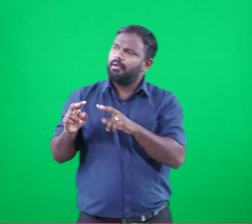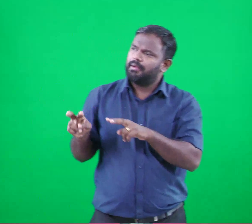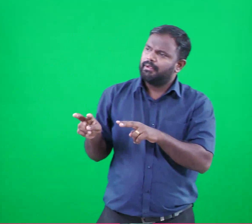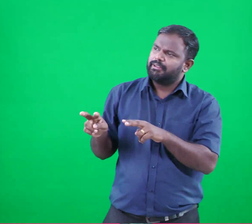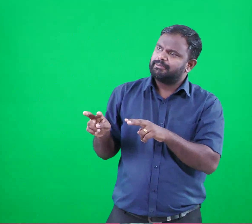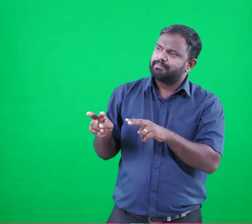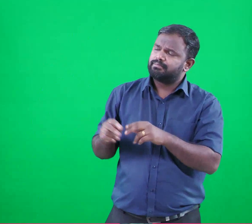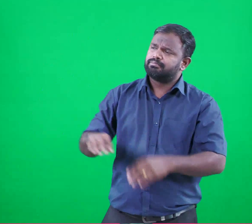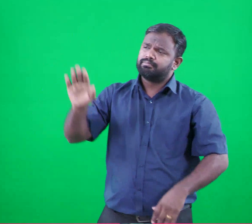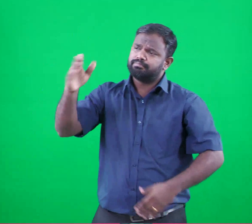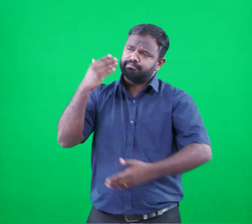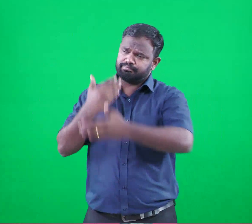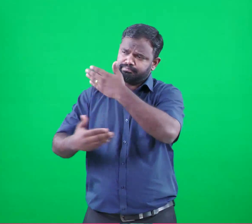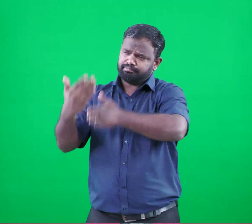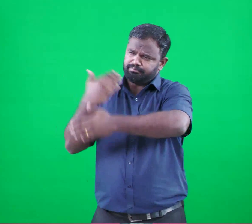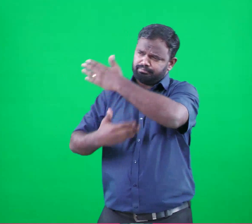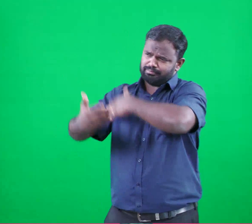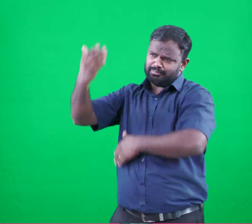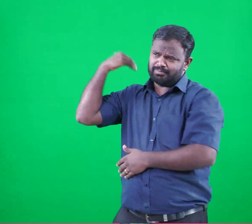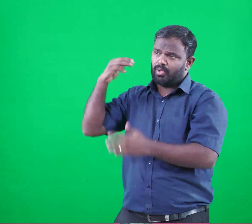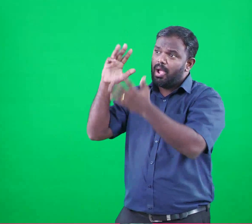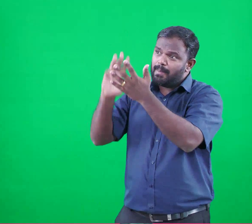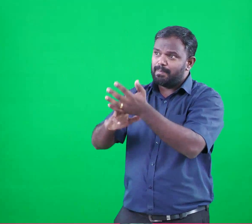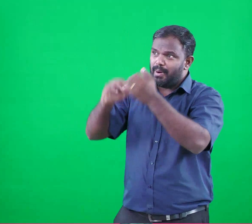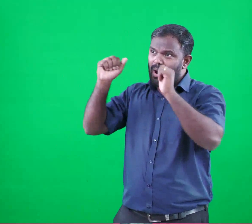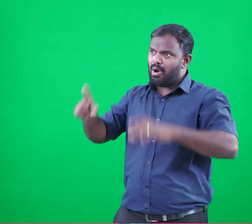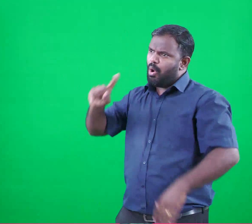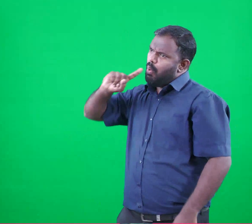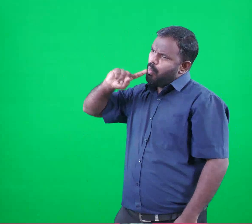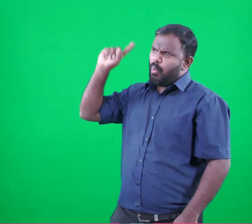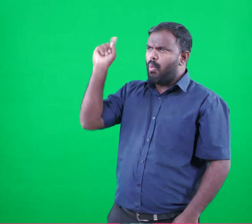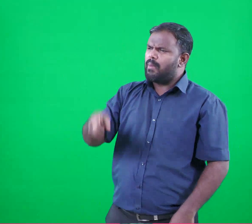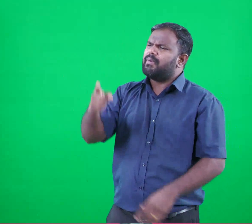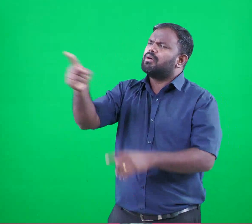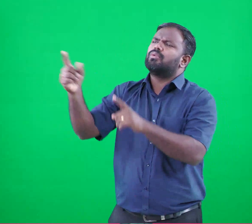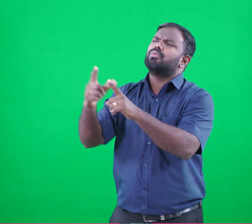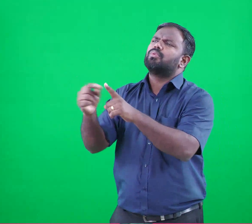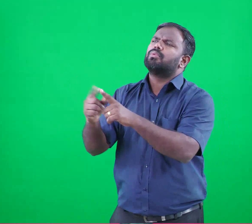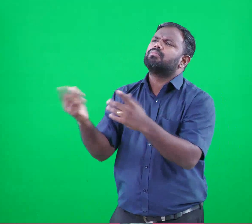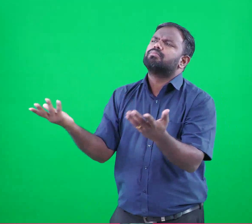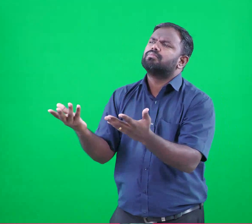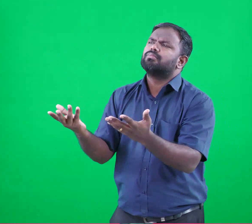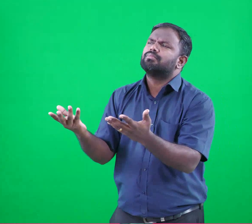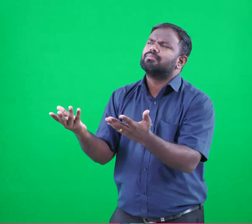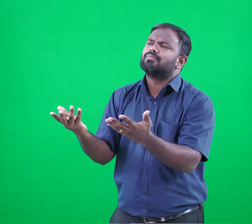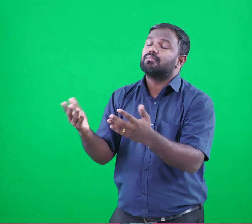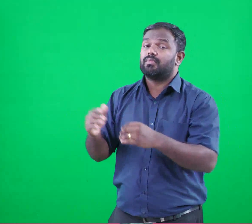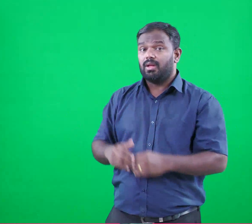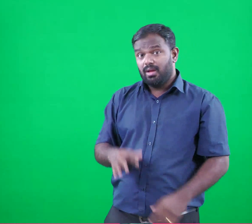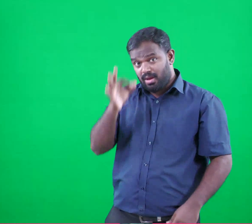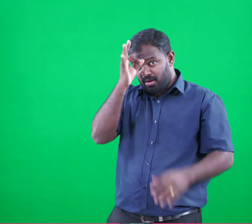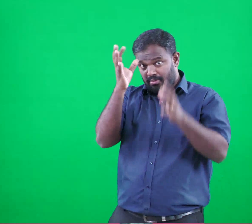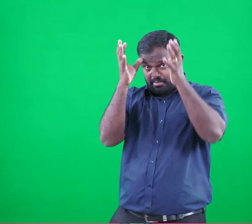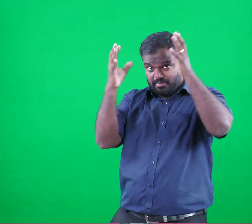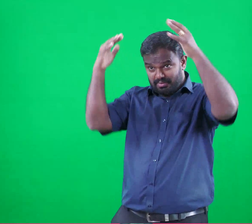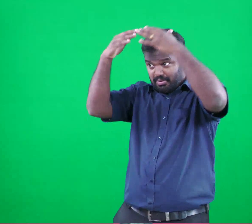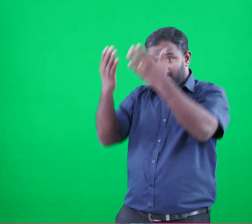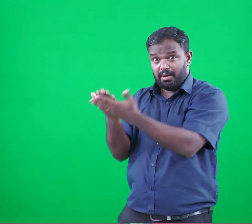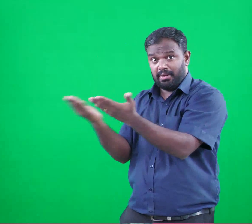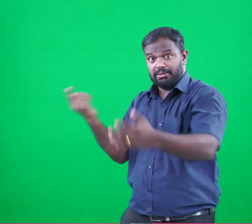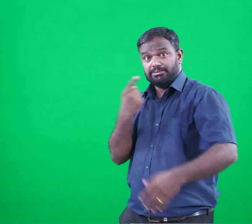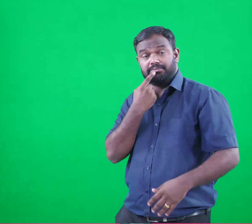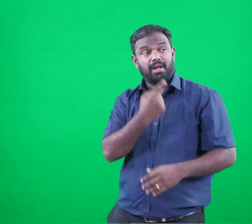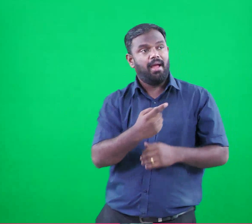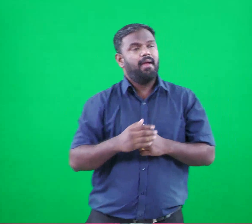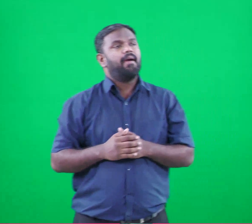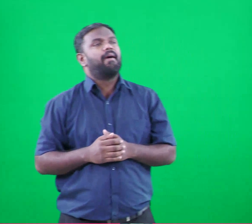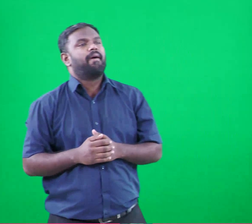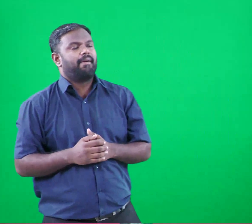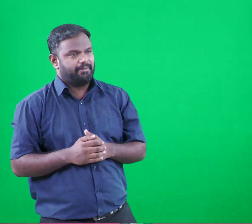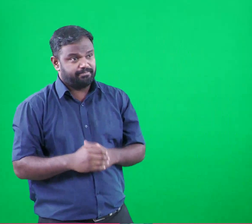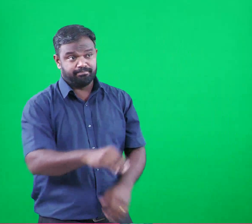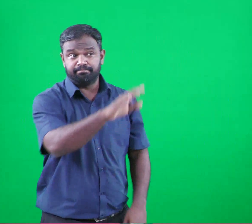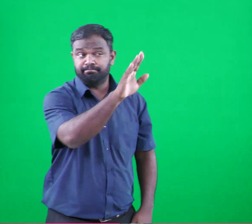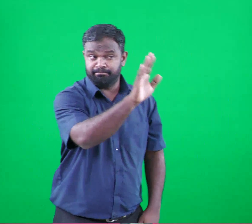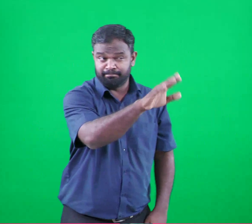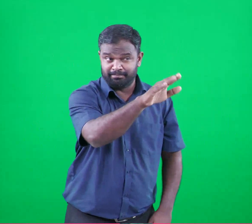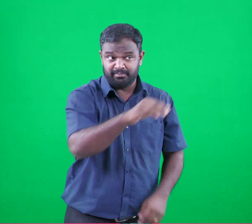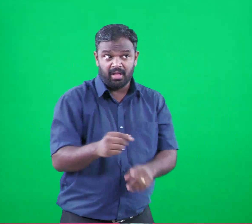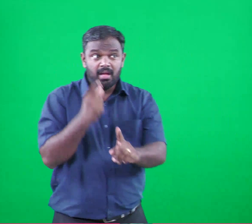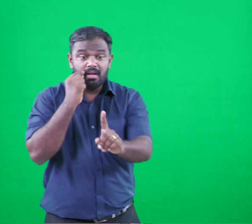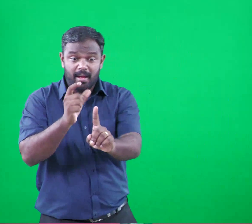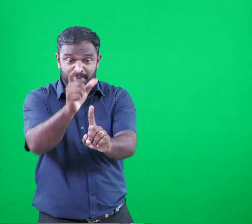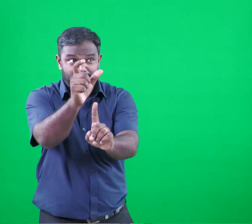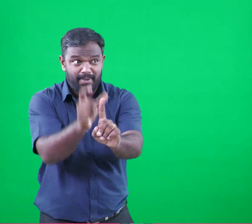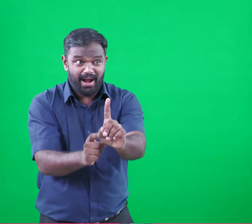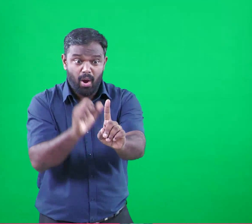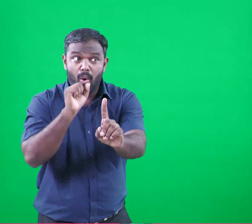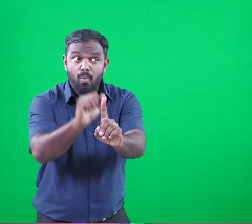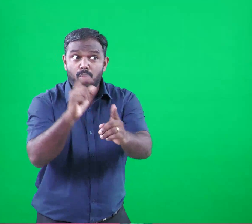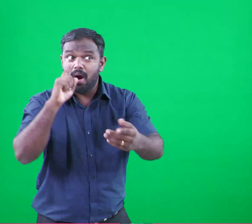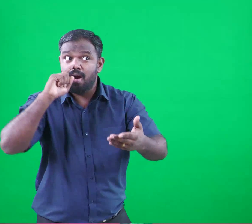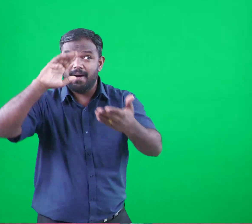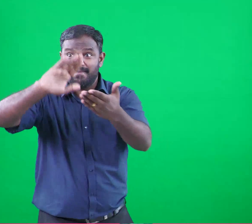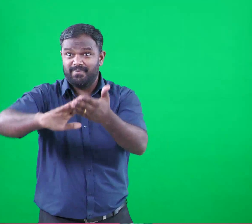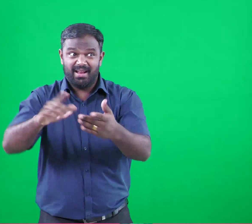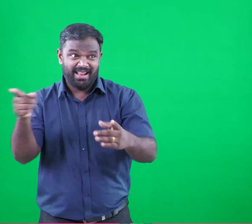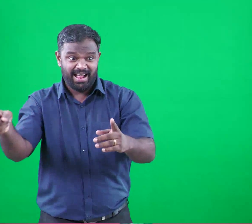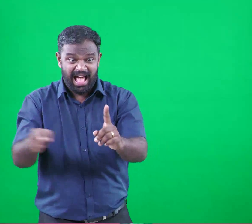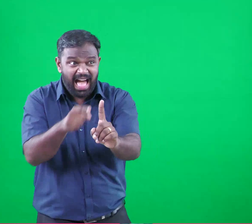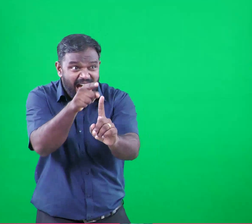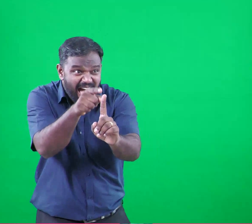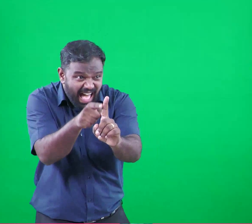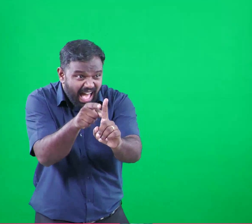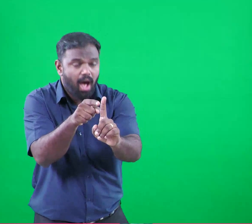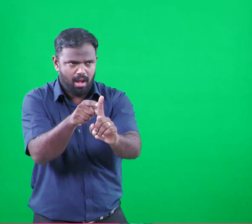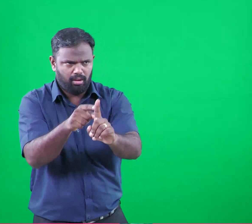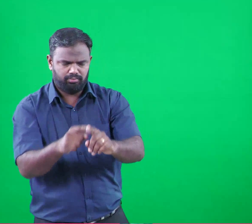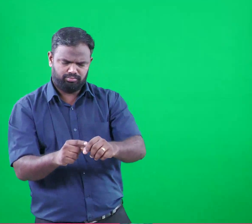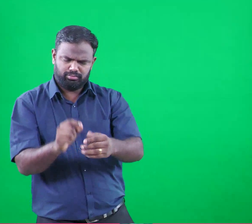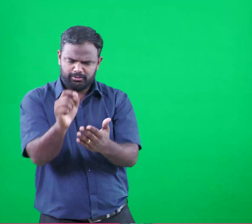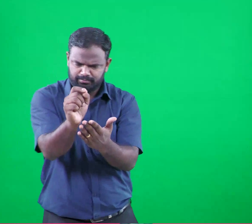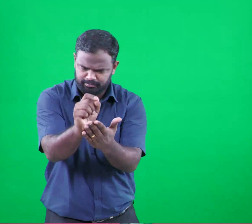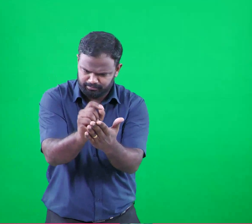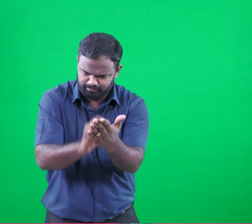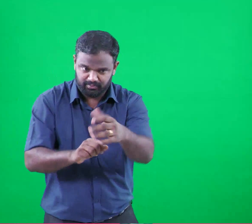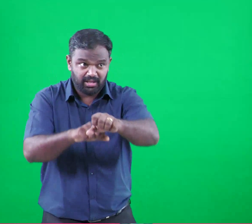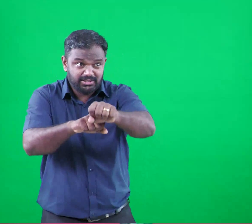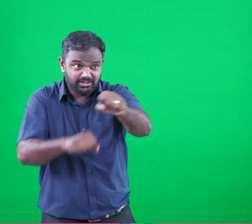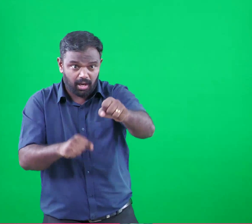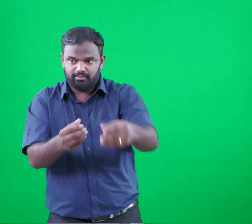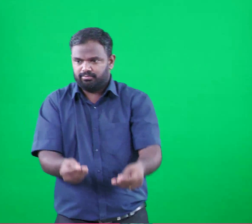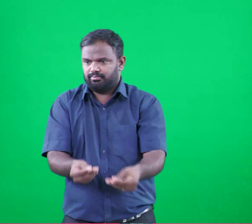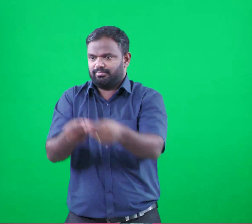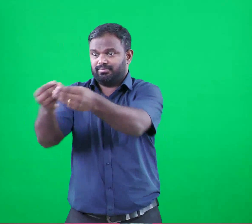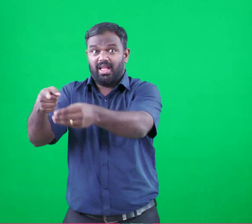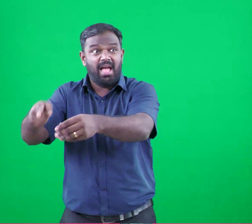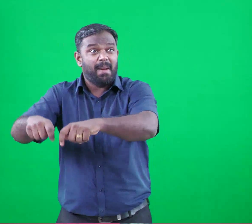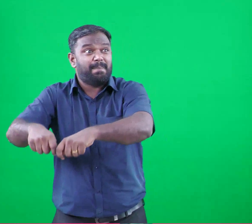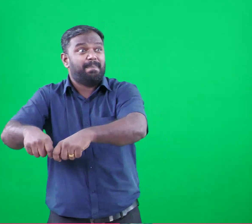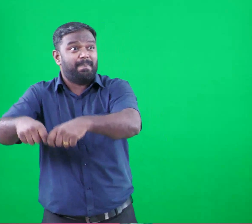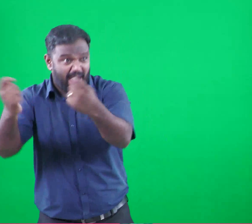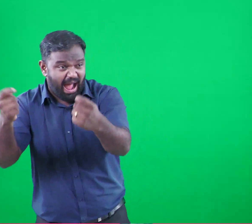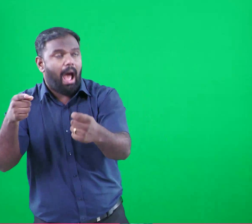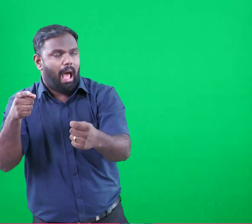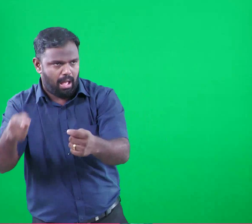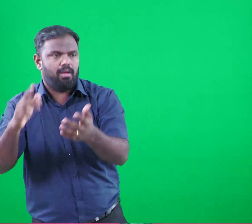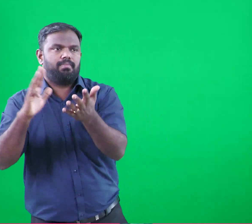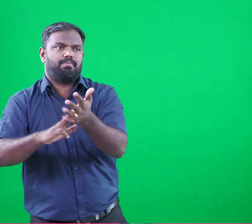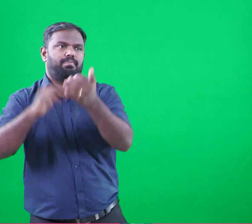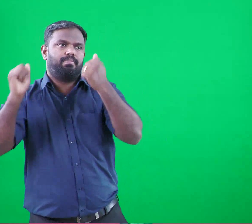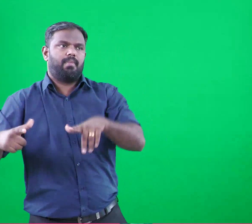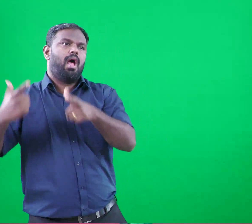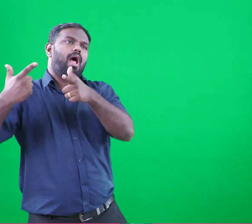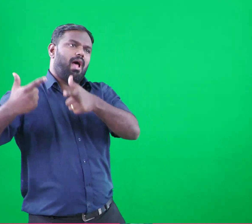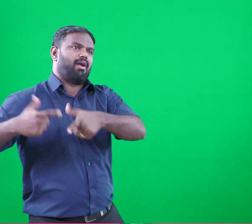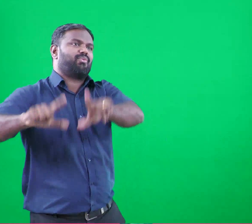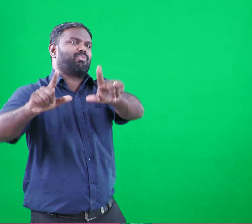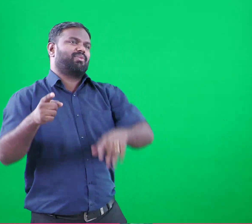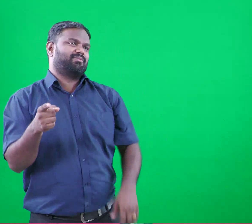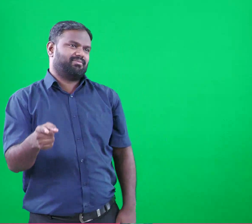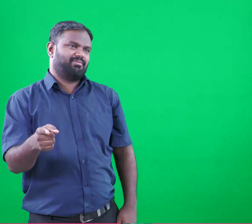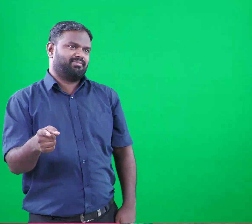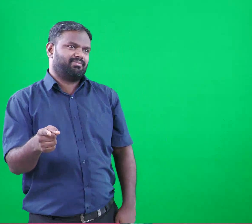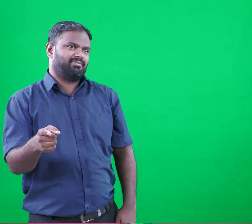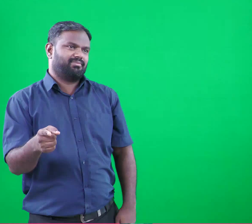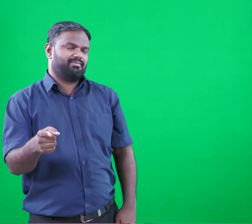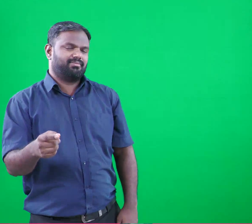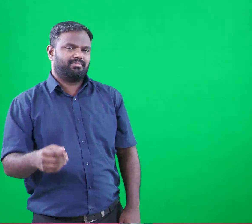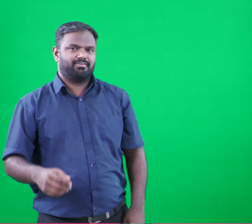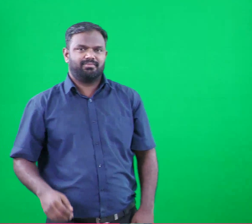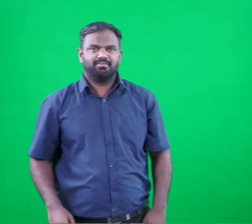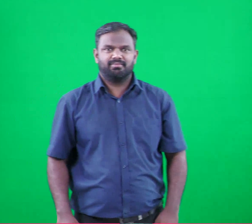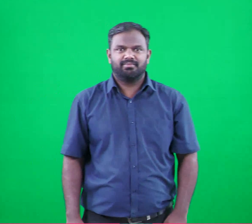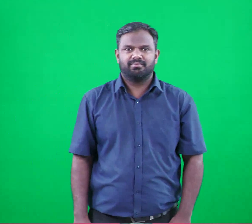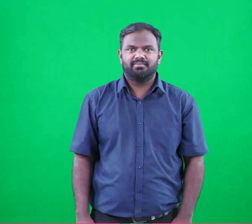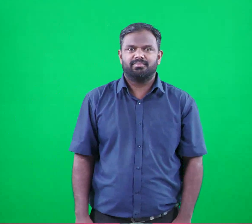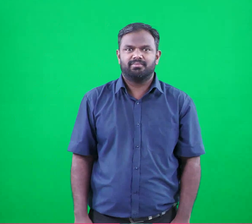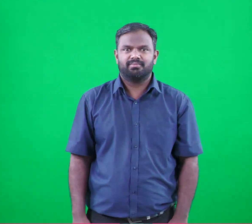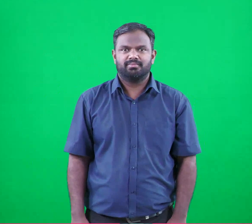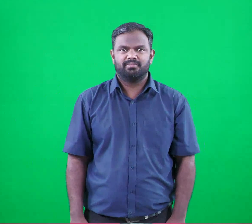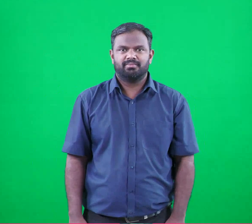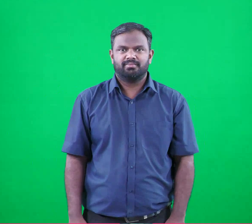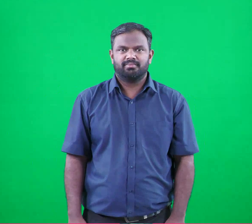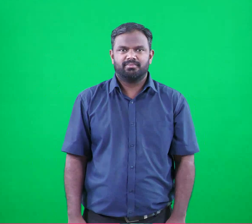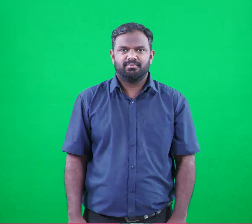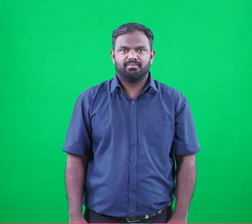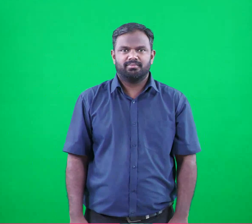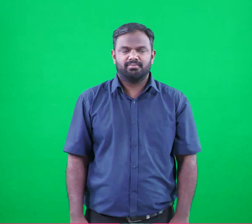They answered, "Moses permitted a man to write his wife a certificate of divorce and send her away."